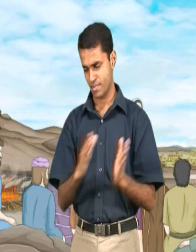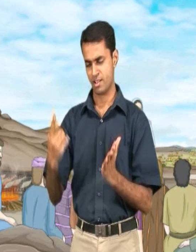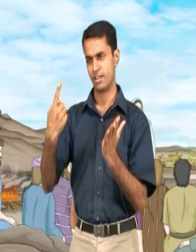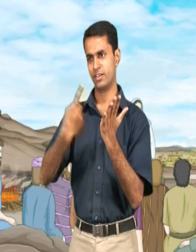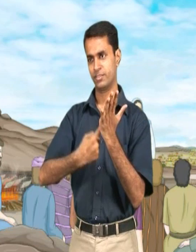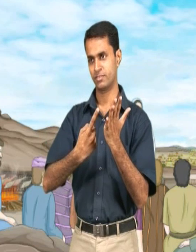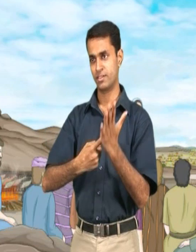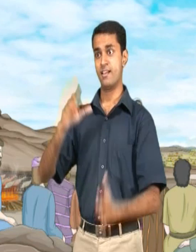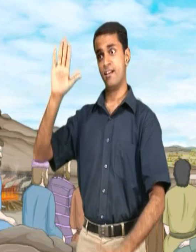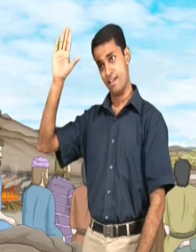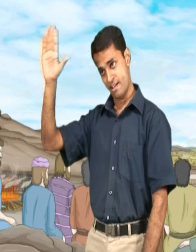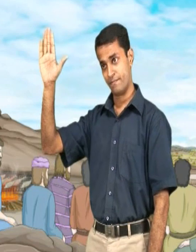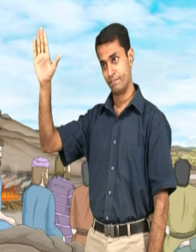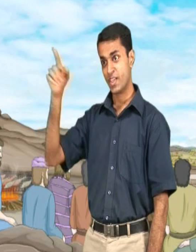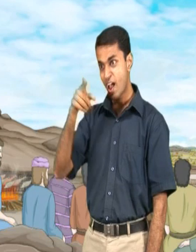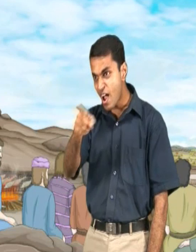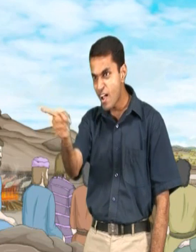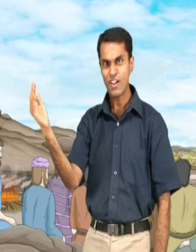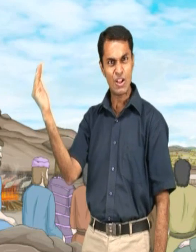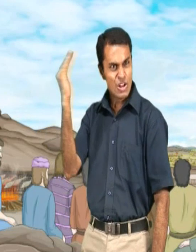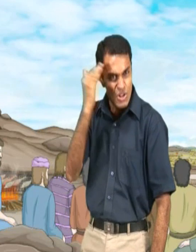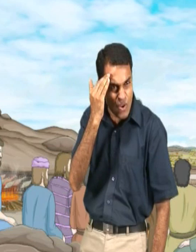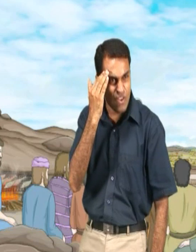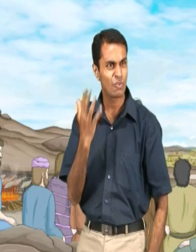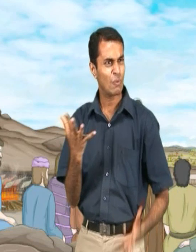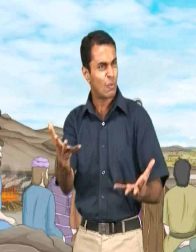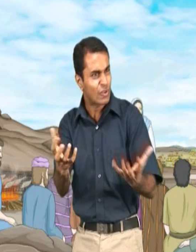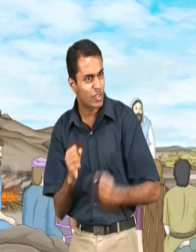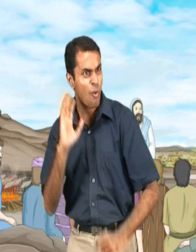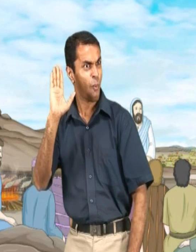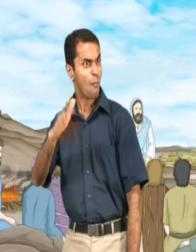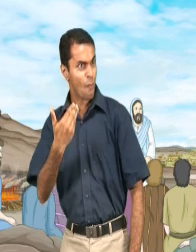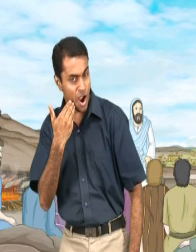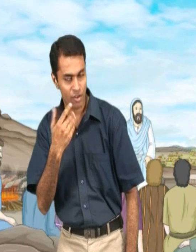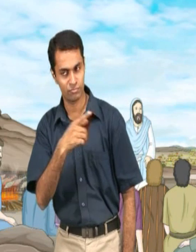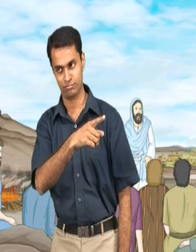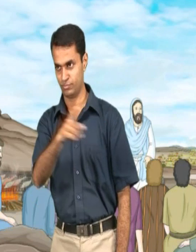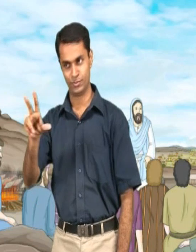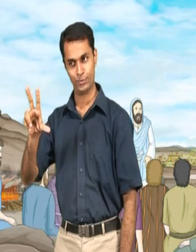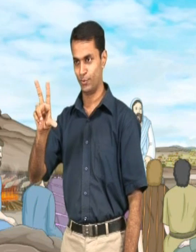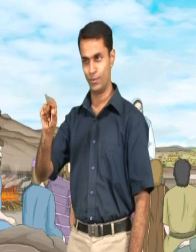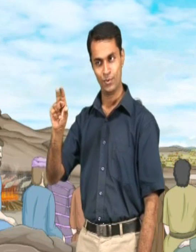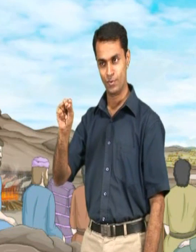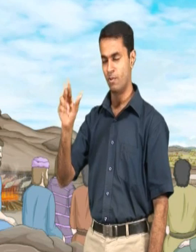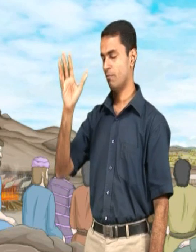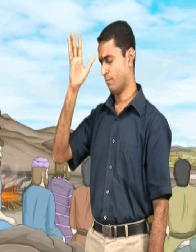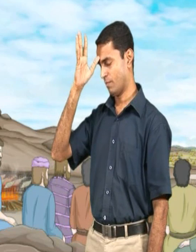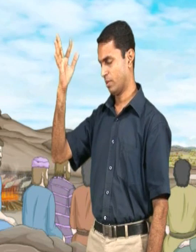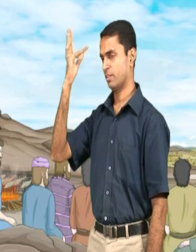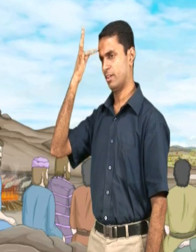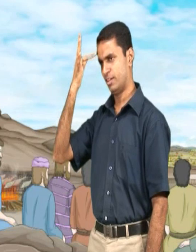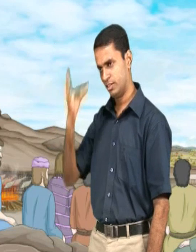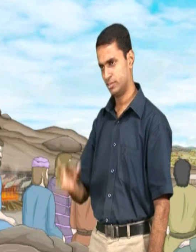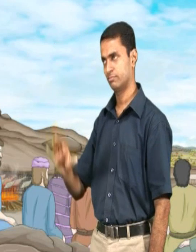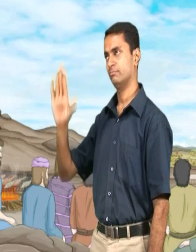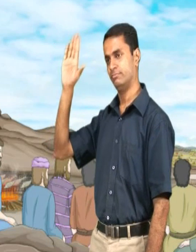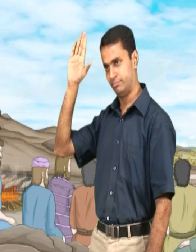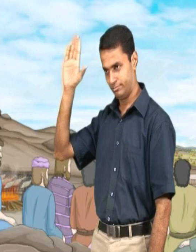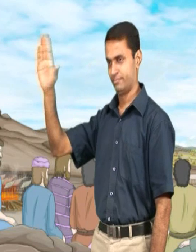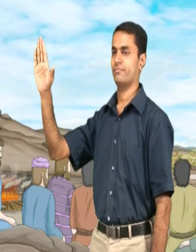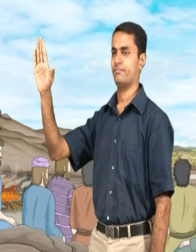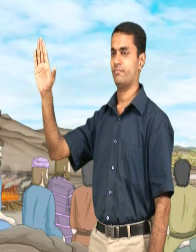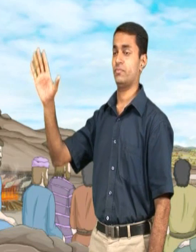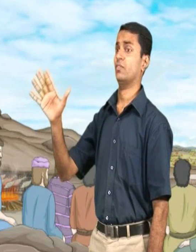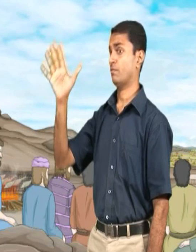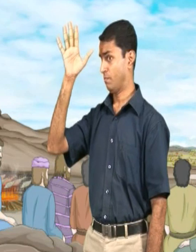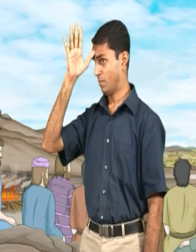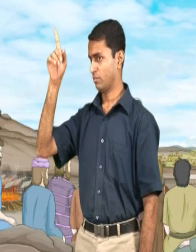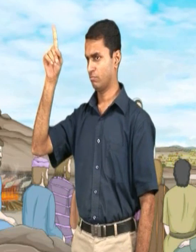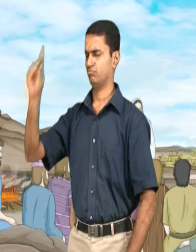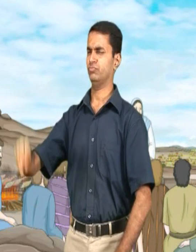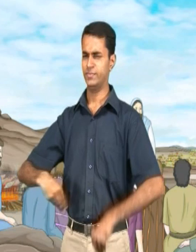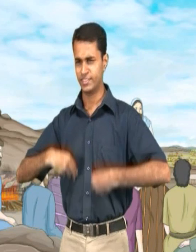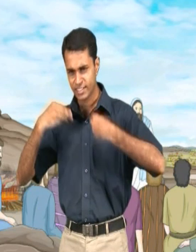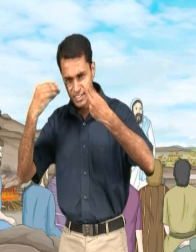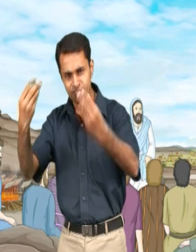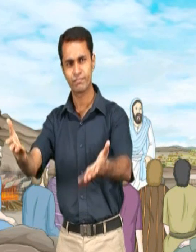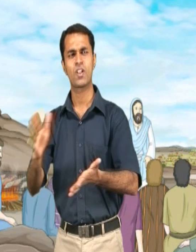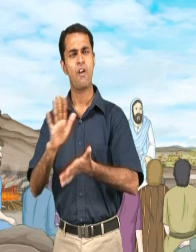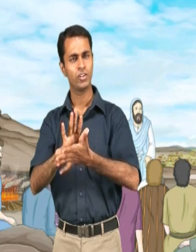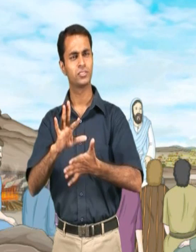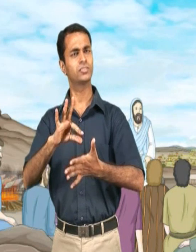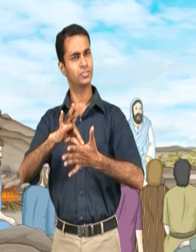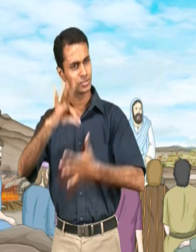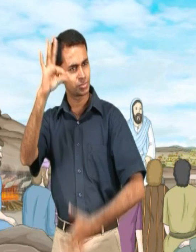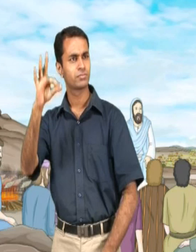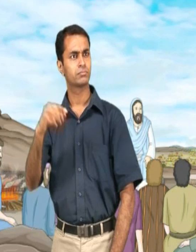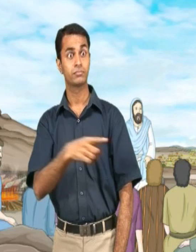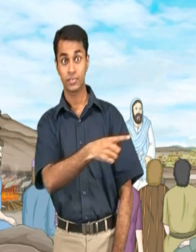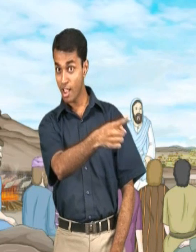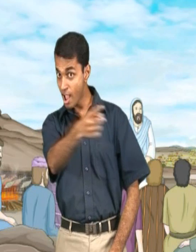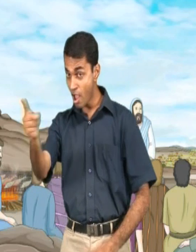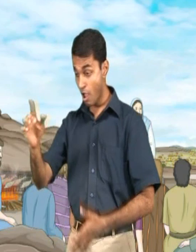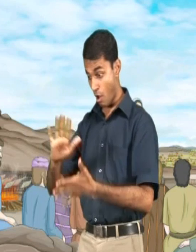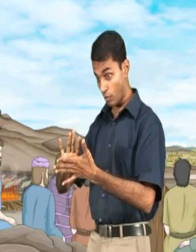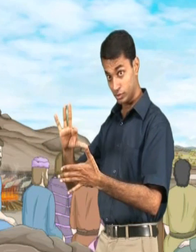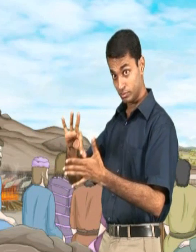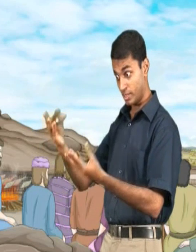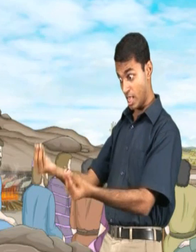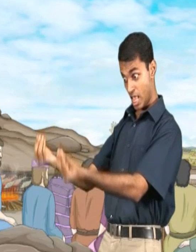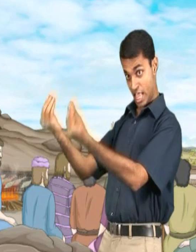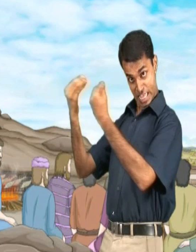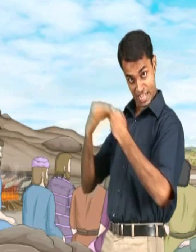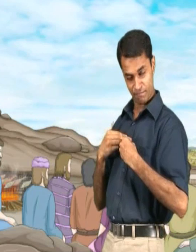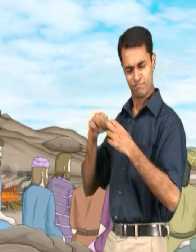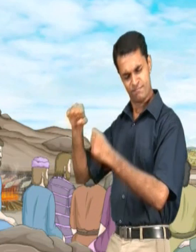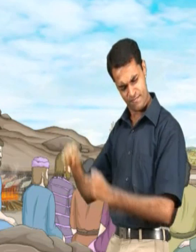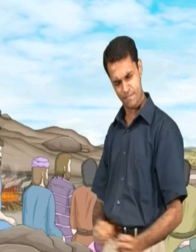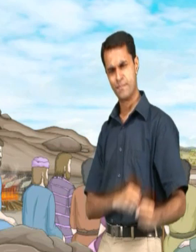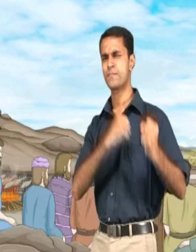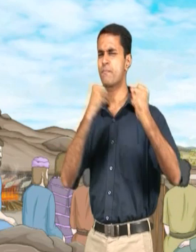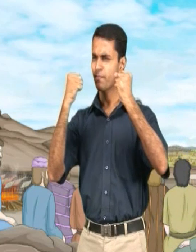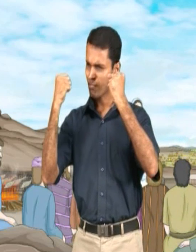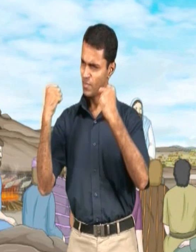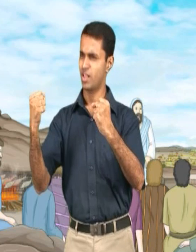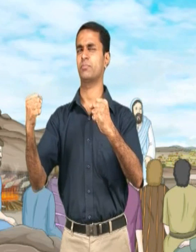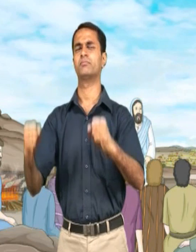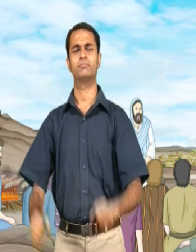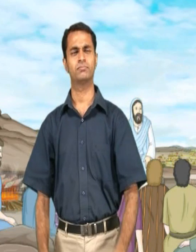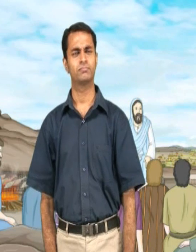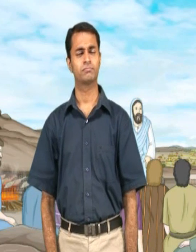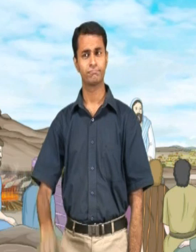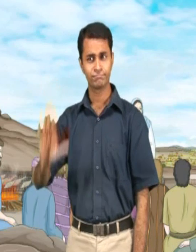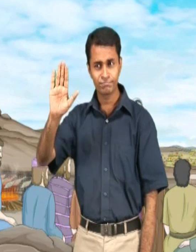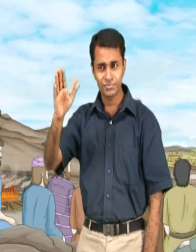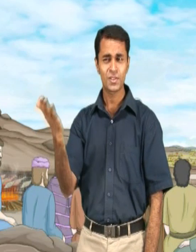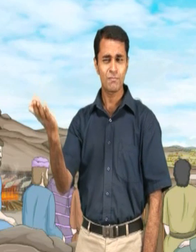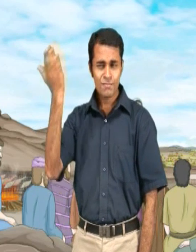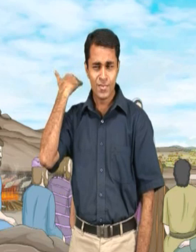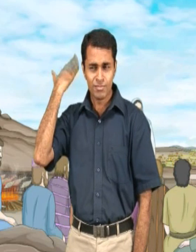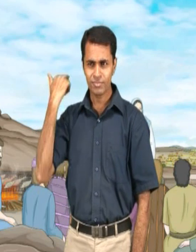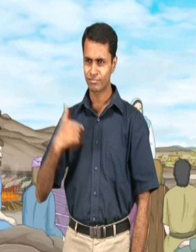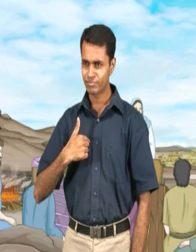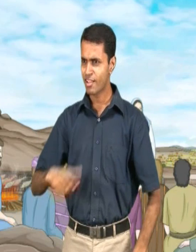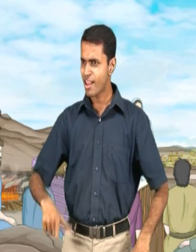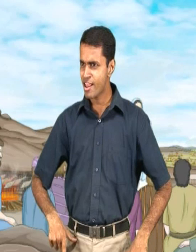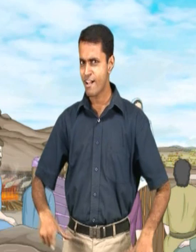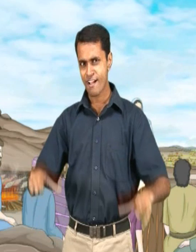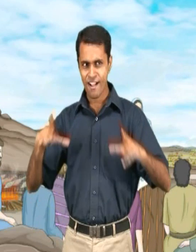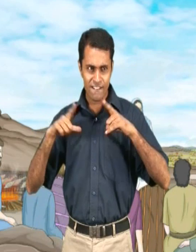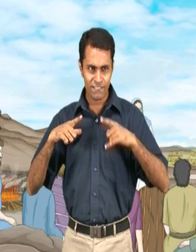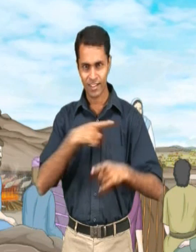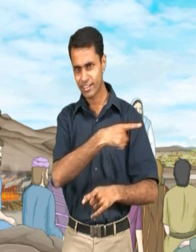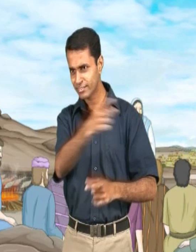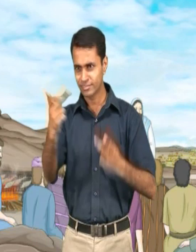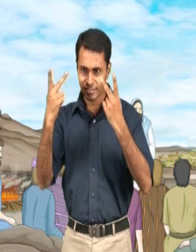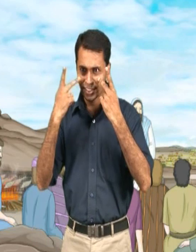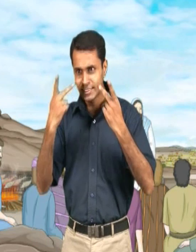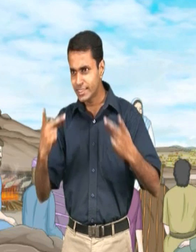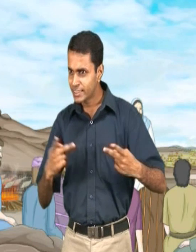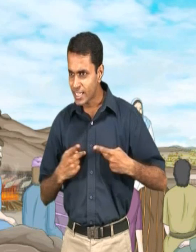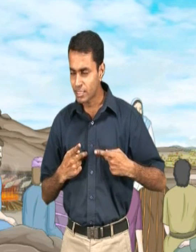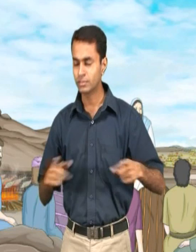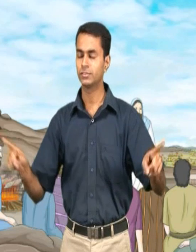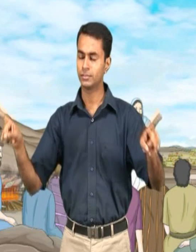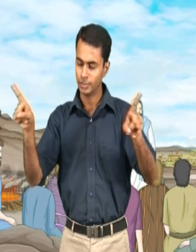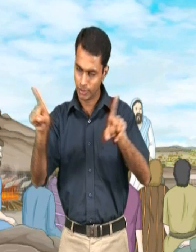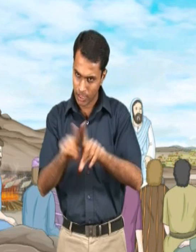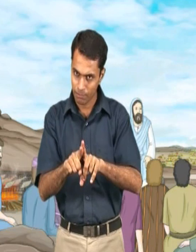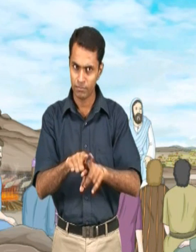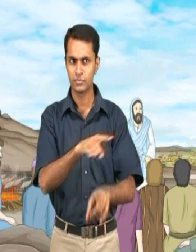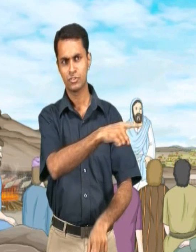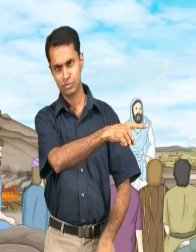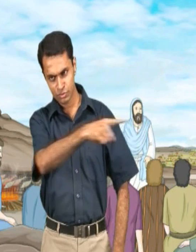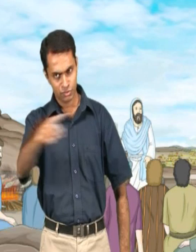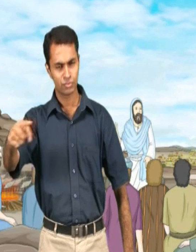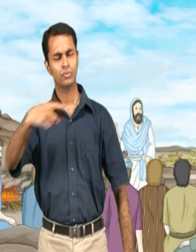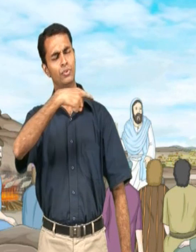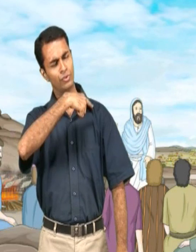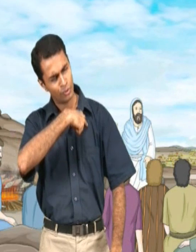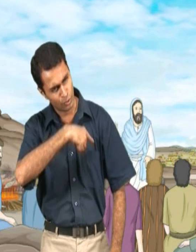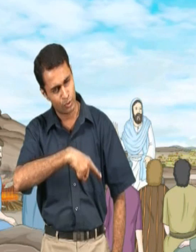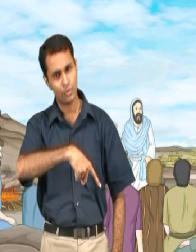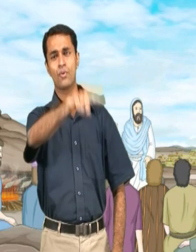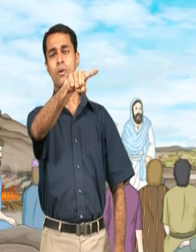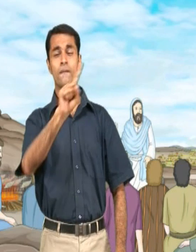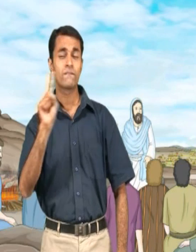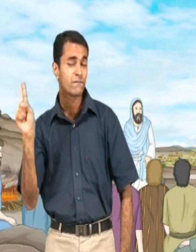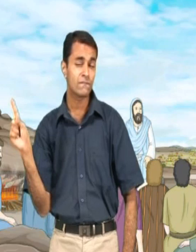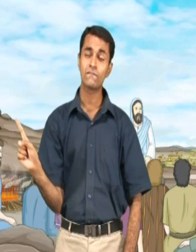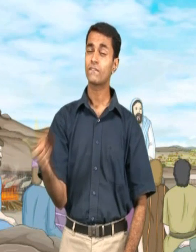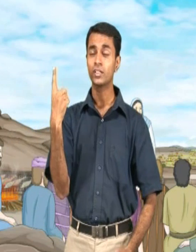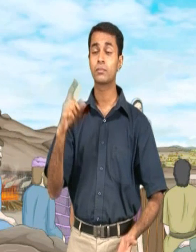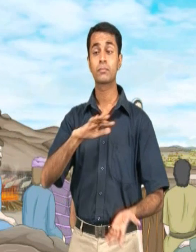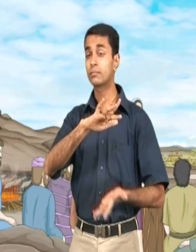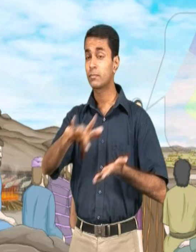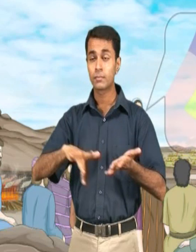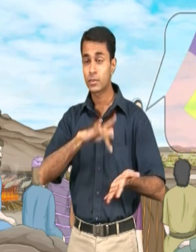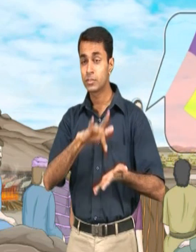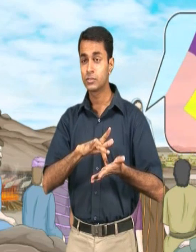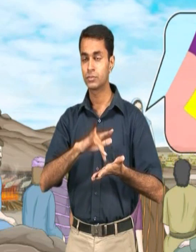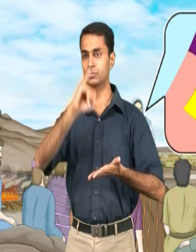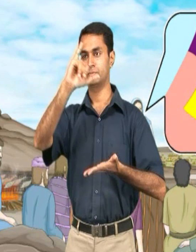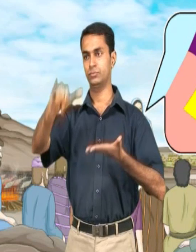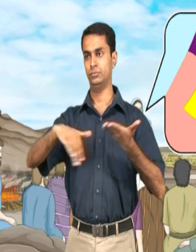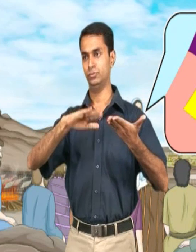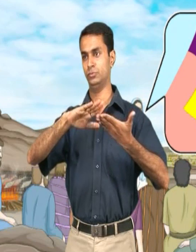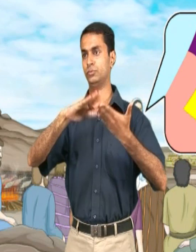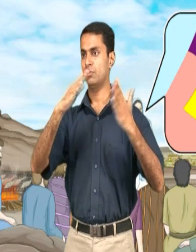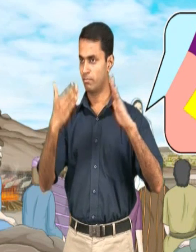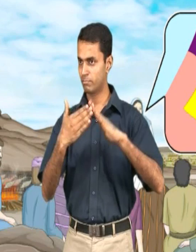Jesus replied, “It is not for you to know times or seasons that the Father has fixed by His own authority.